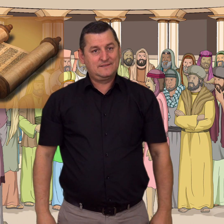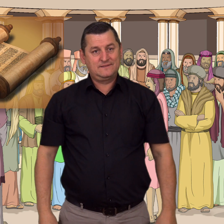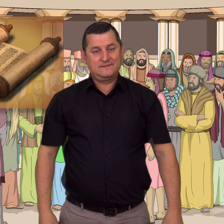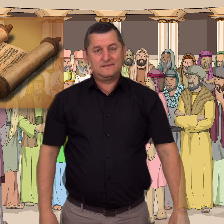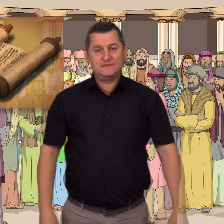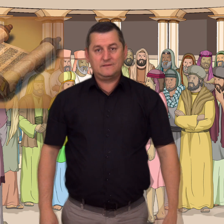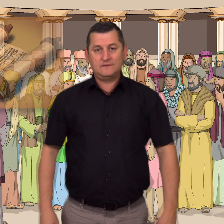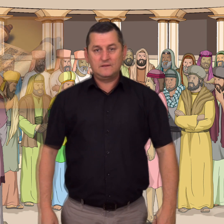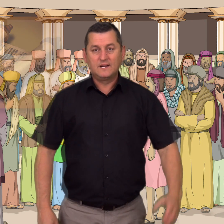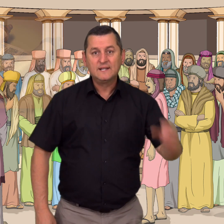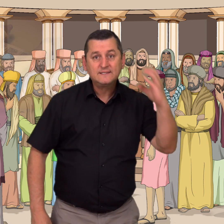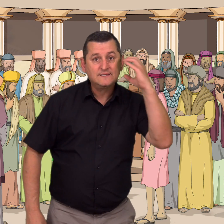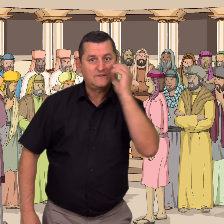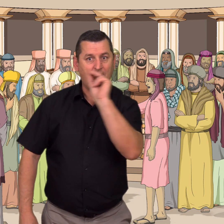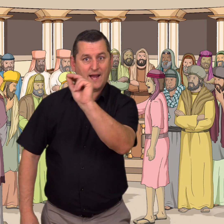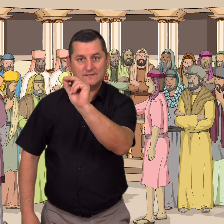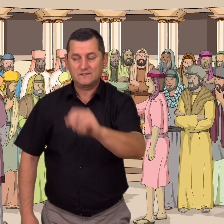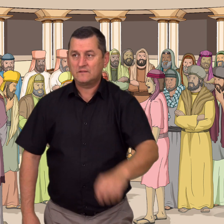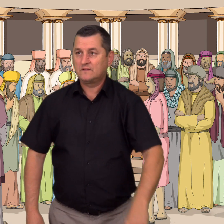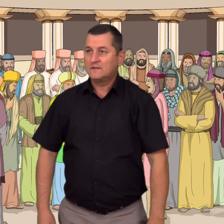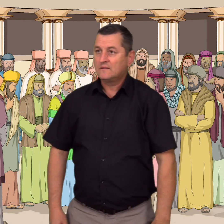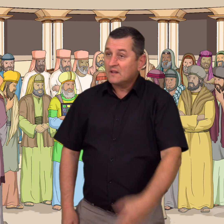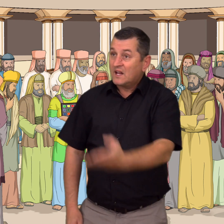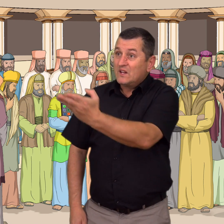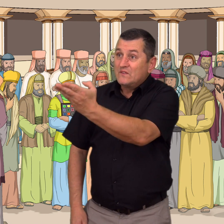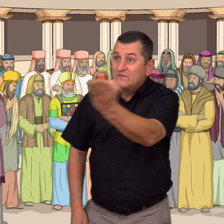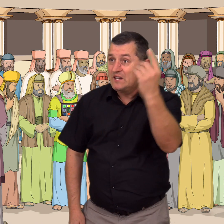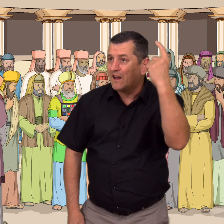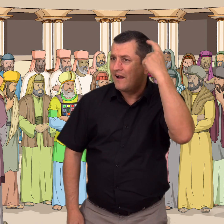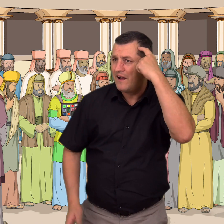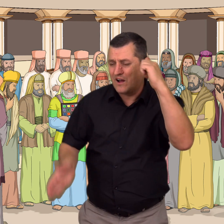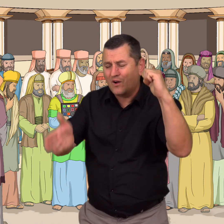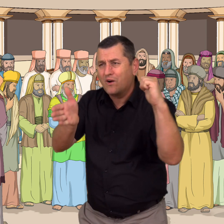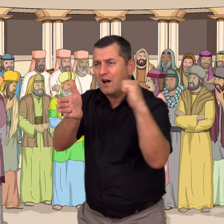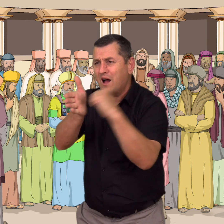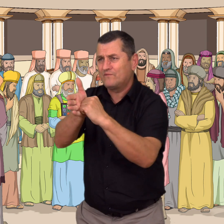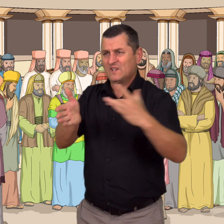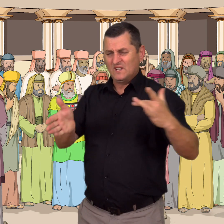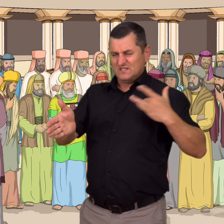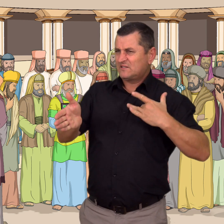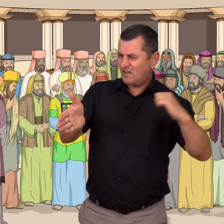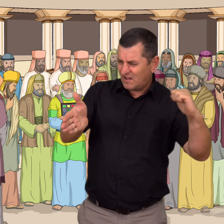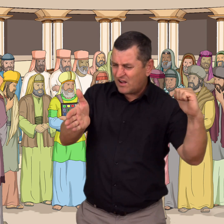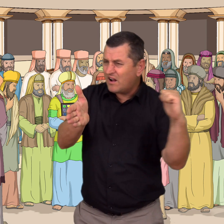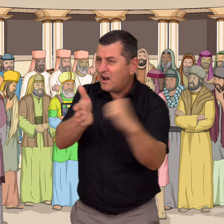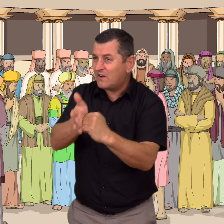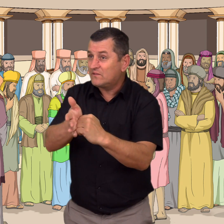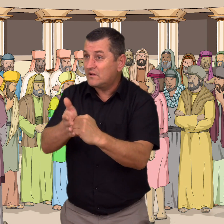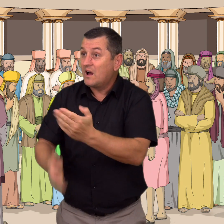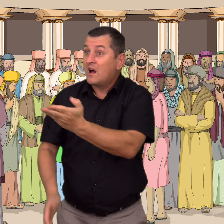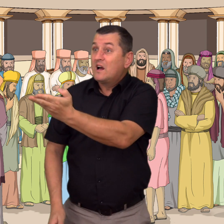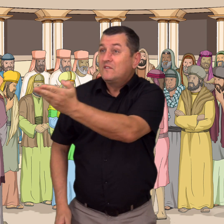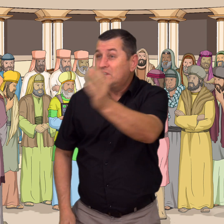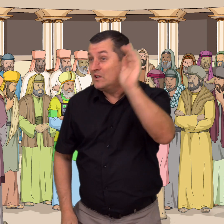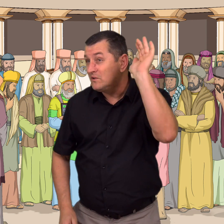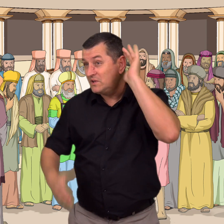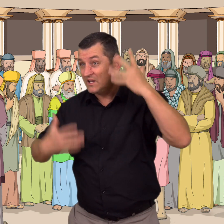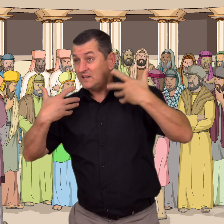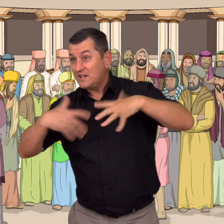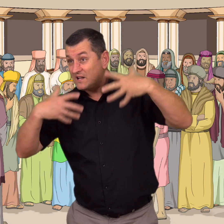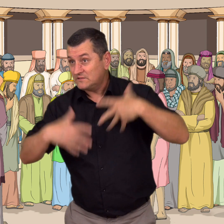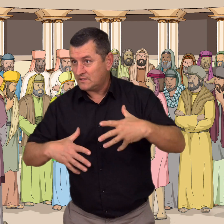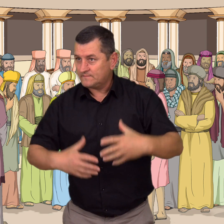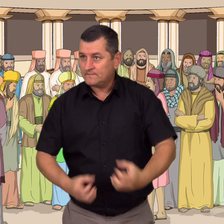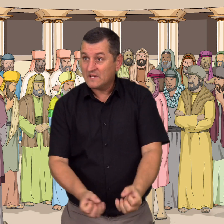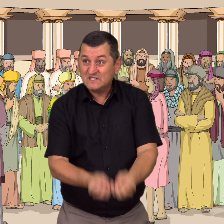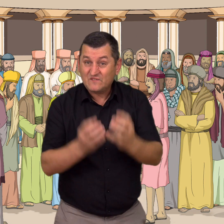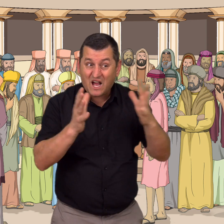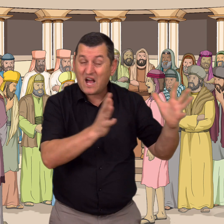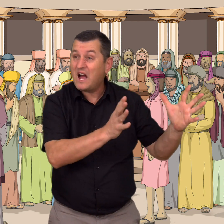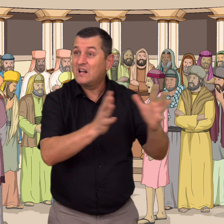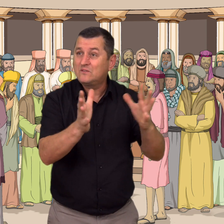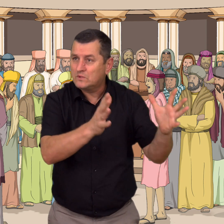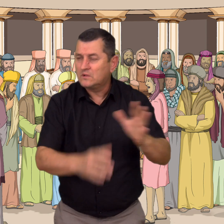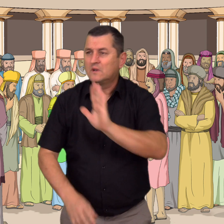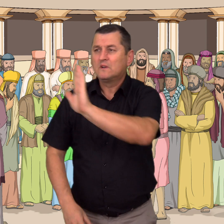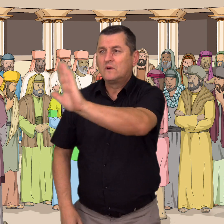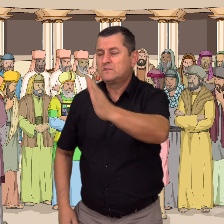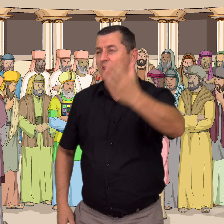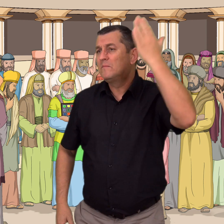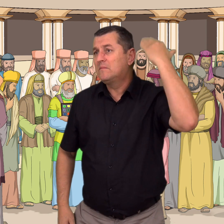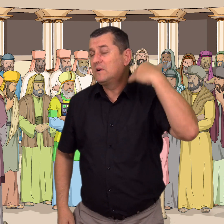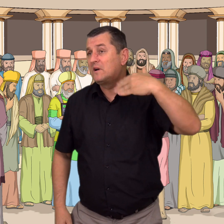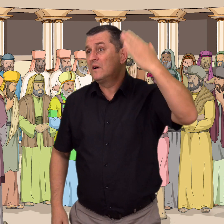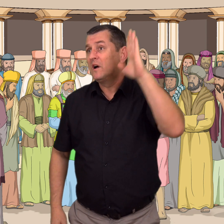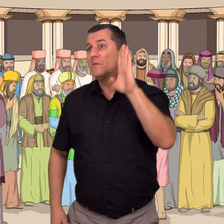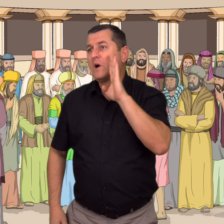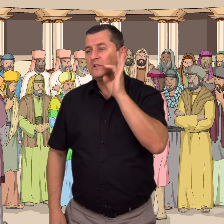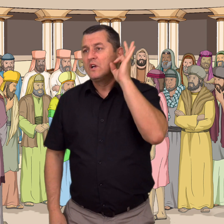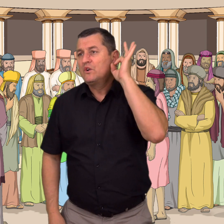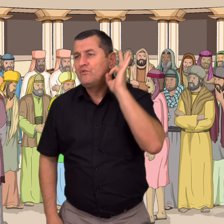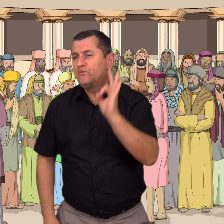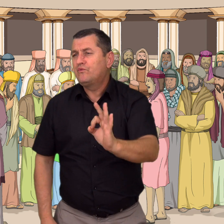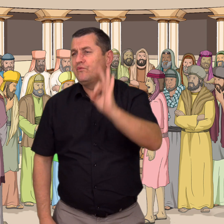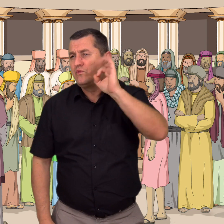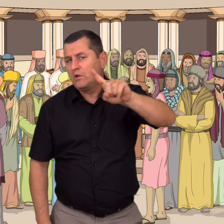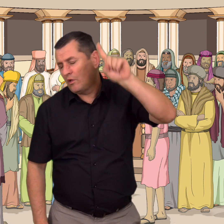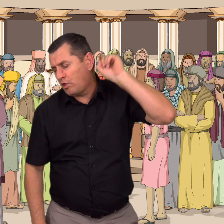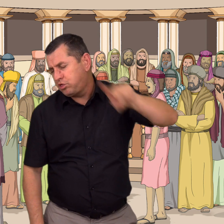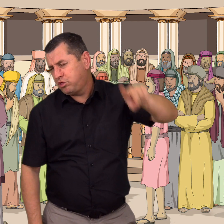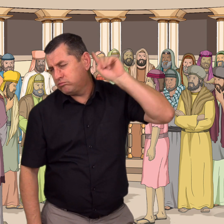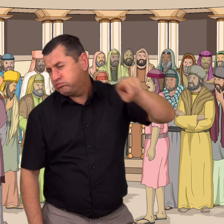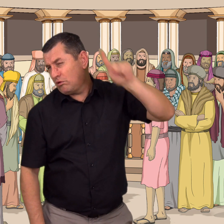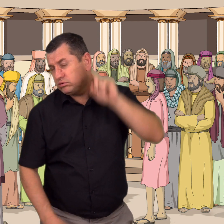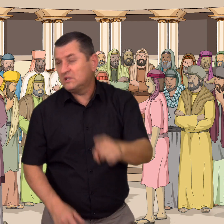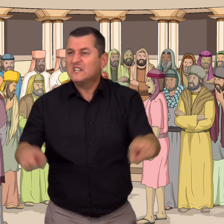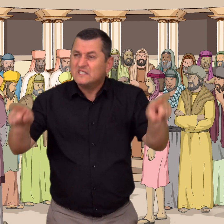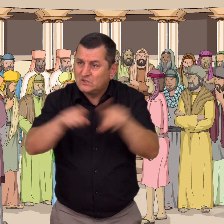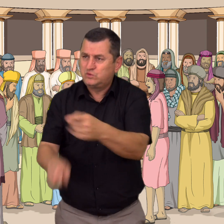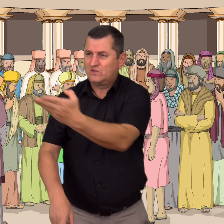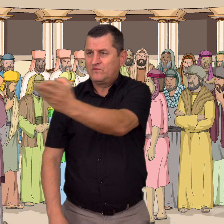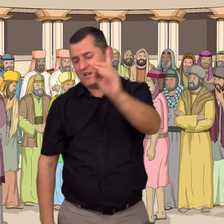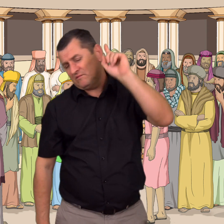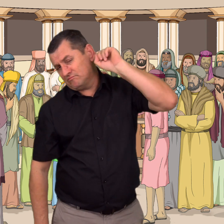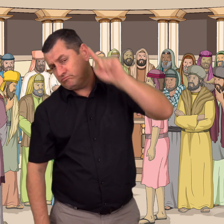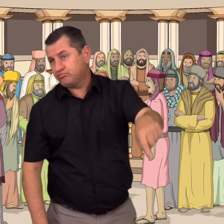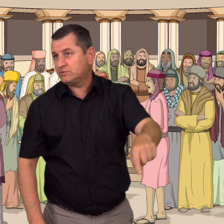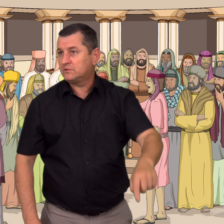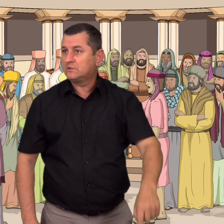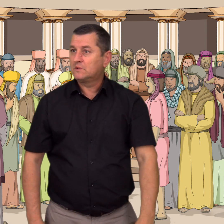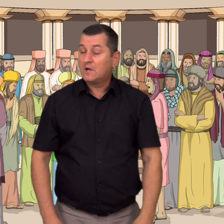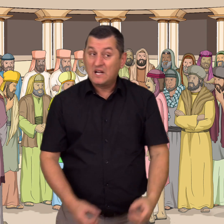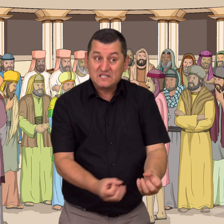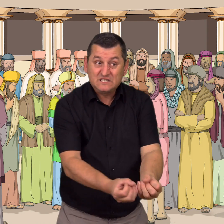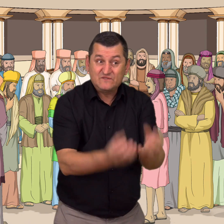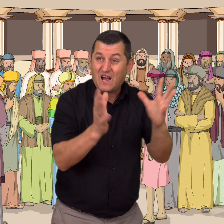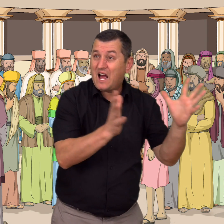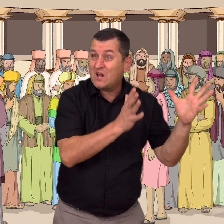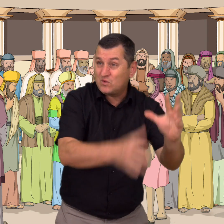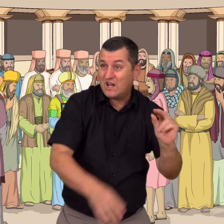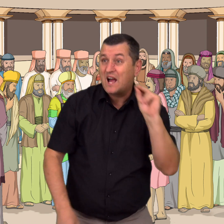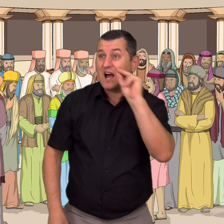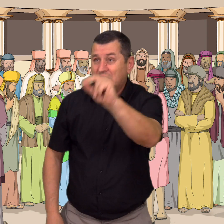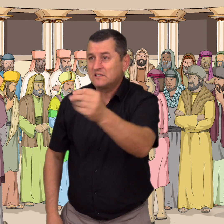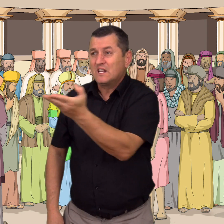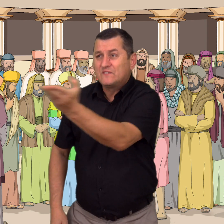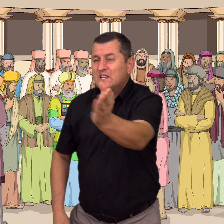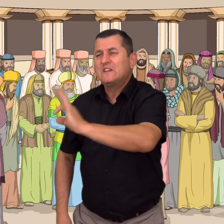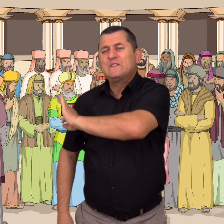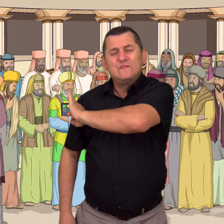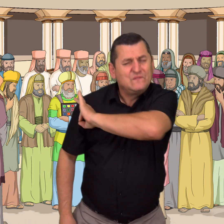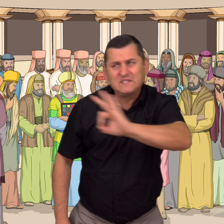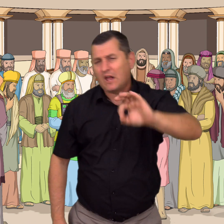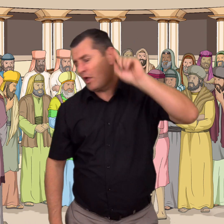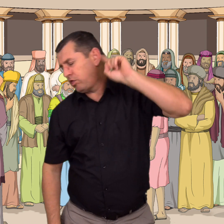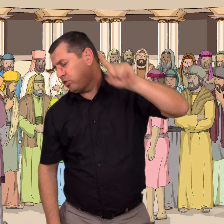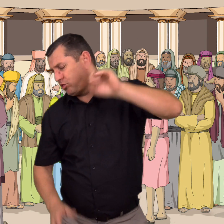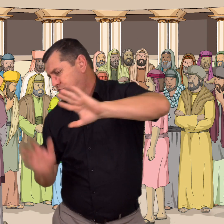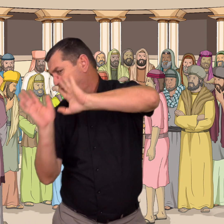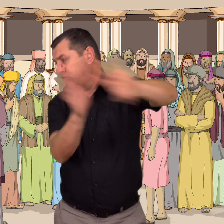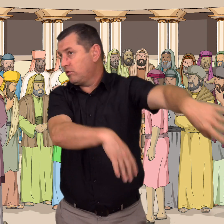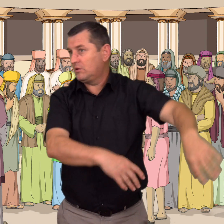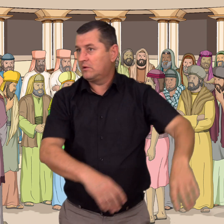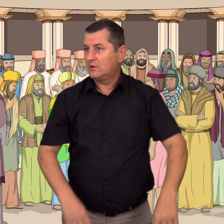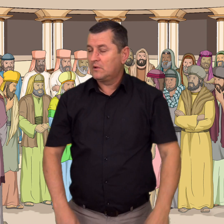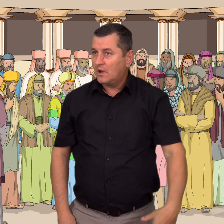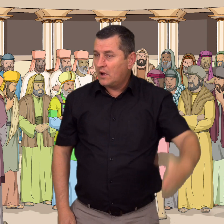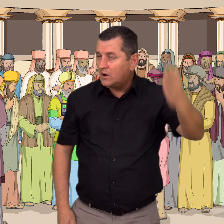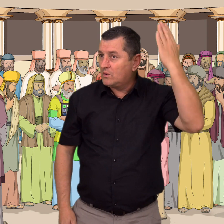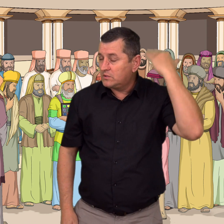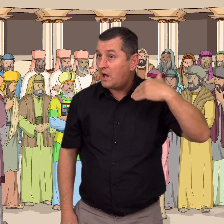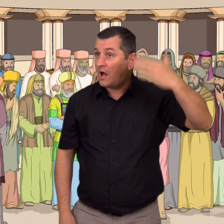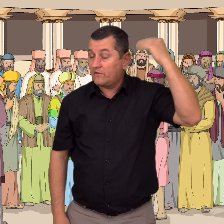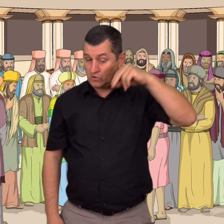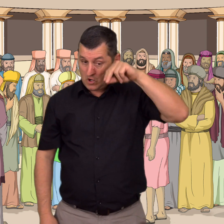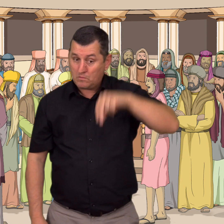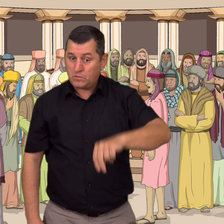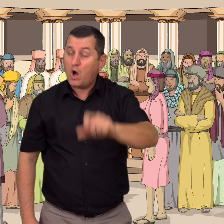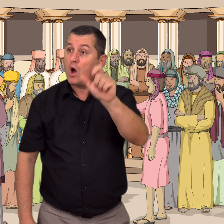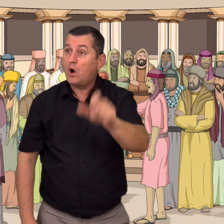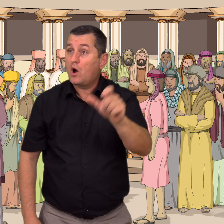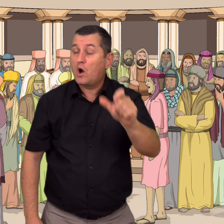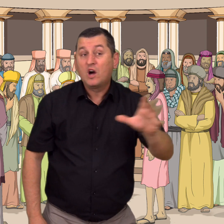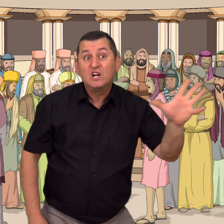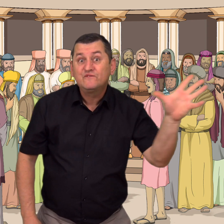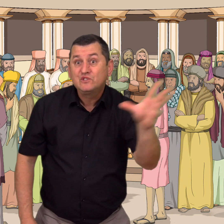Has not My hand made all these things?’ You stiff-necked people with uncircumcised hearts and ears!